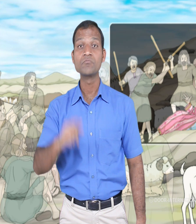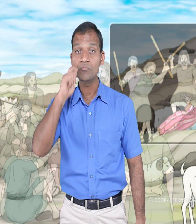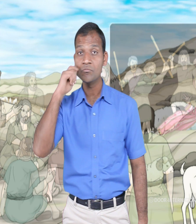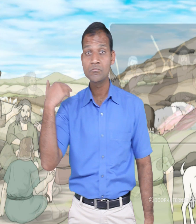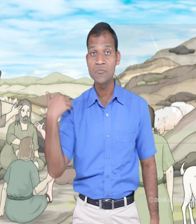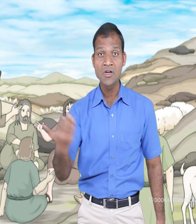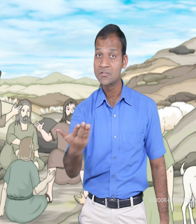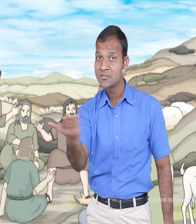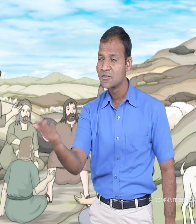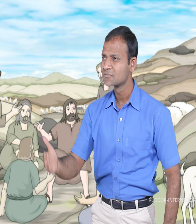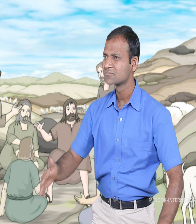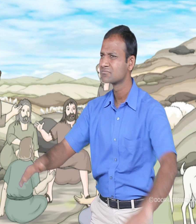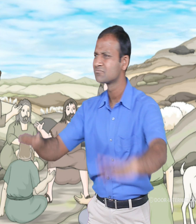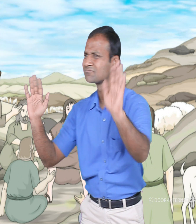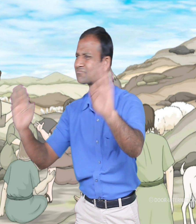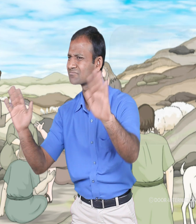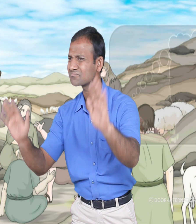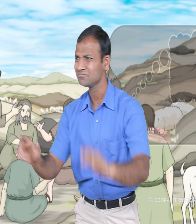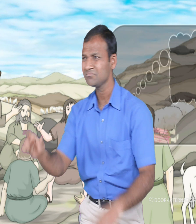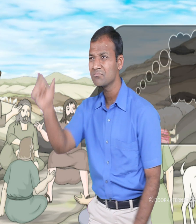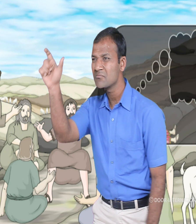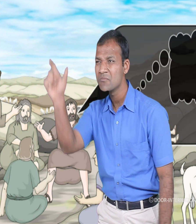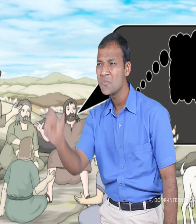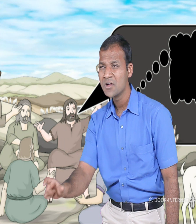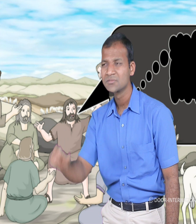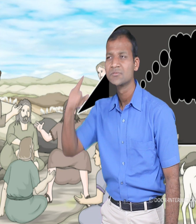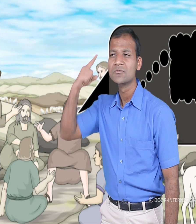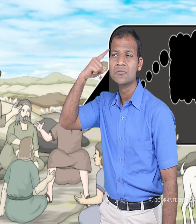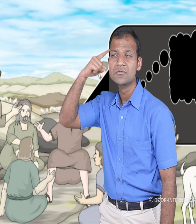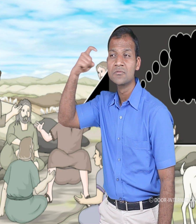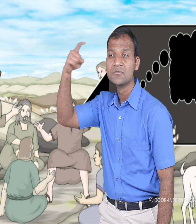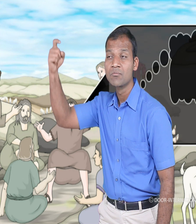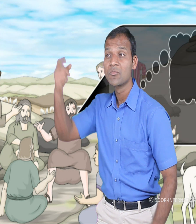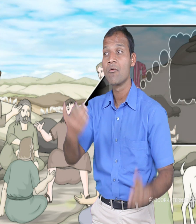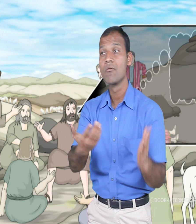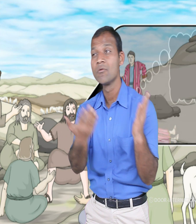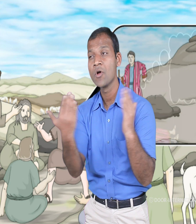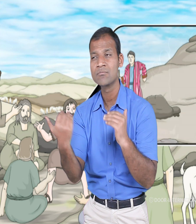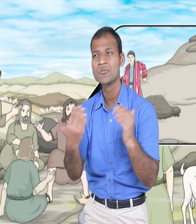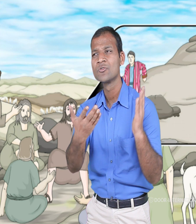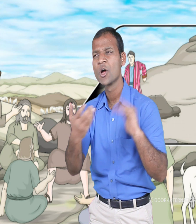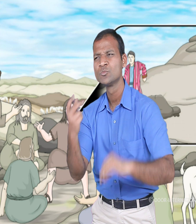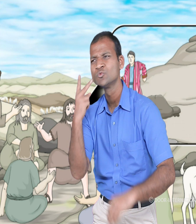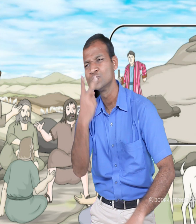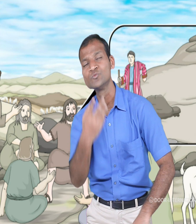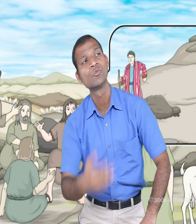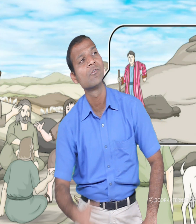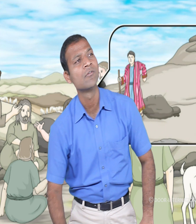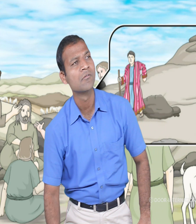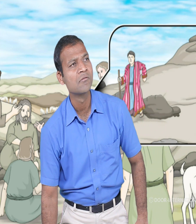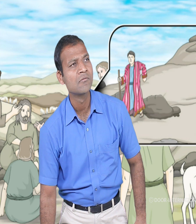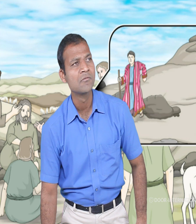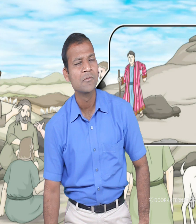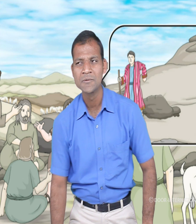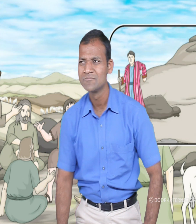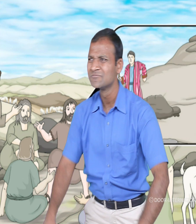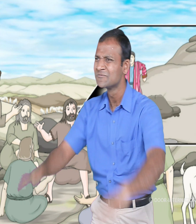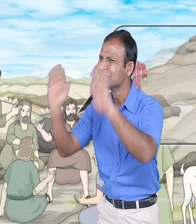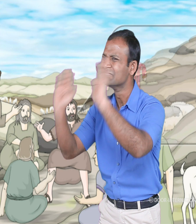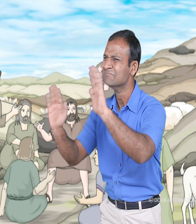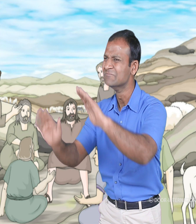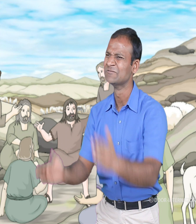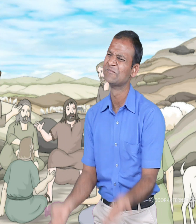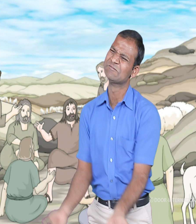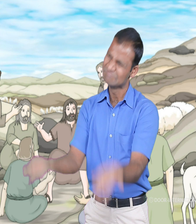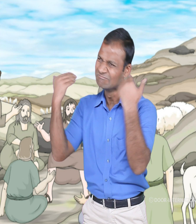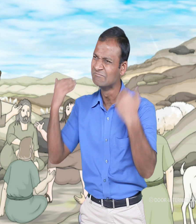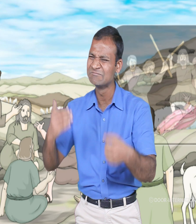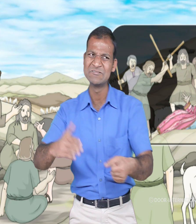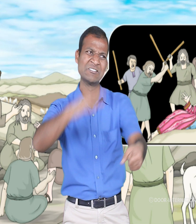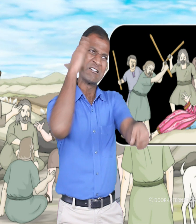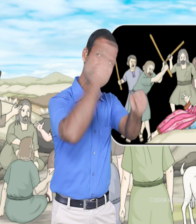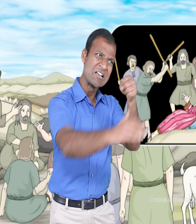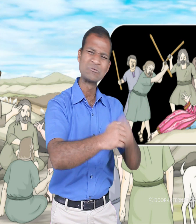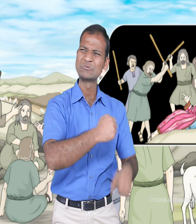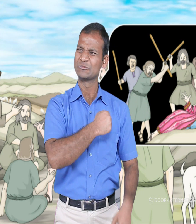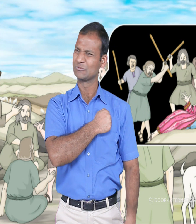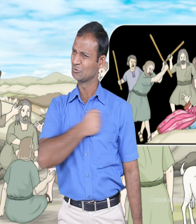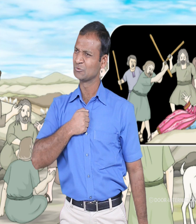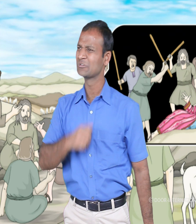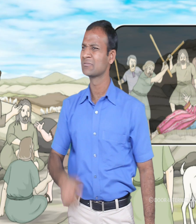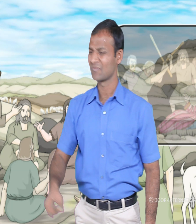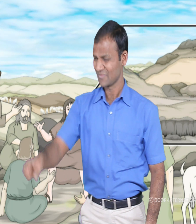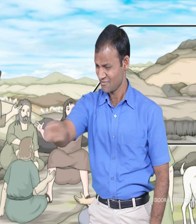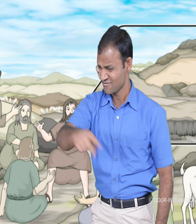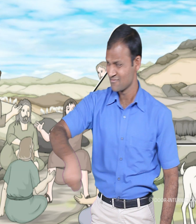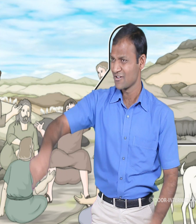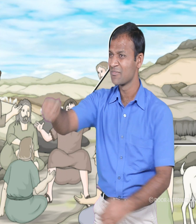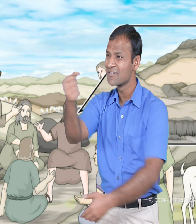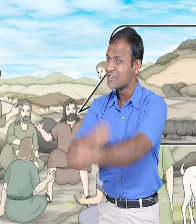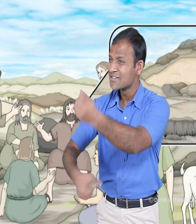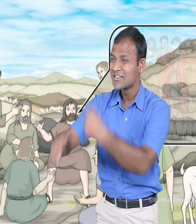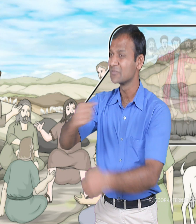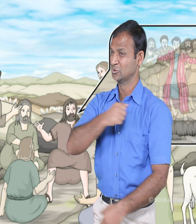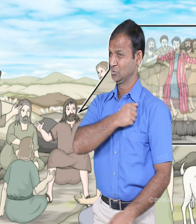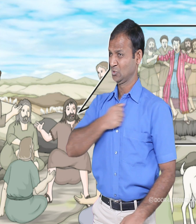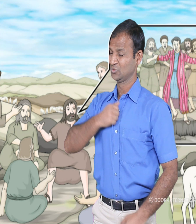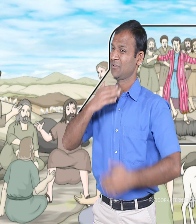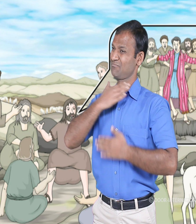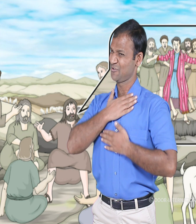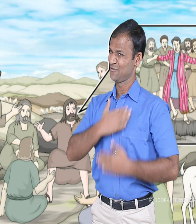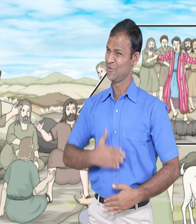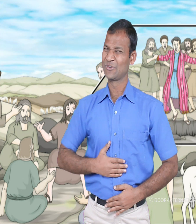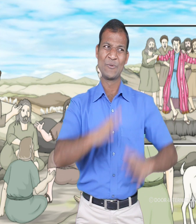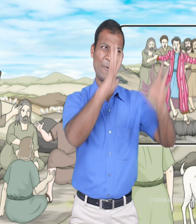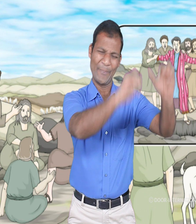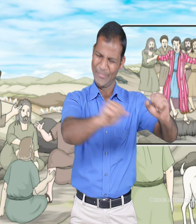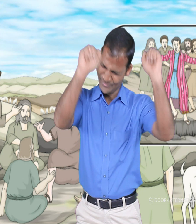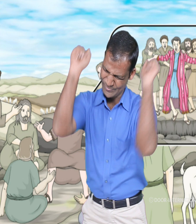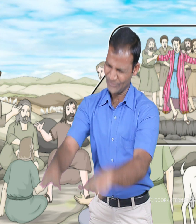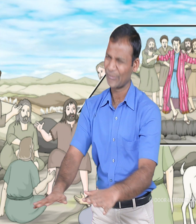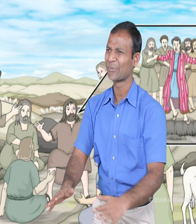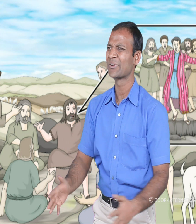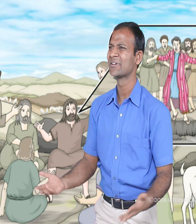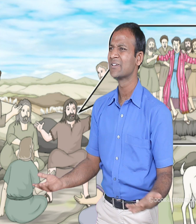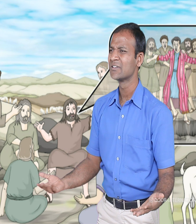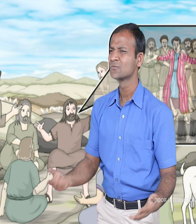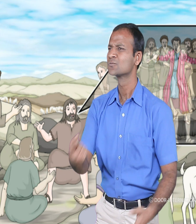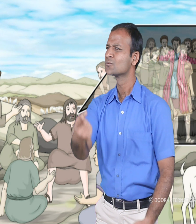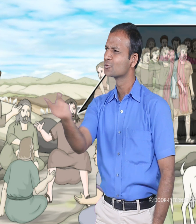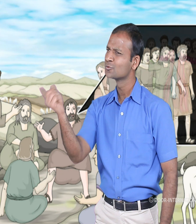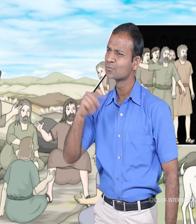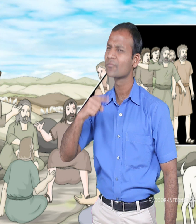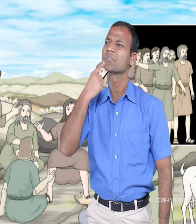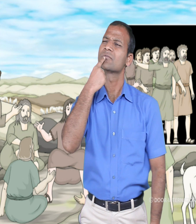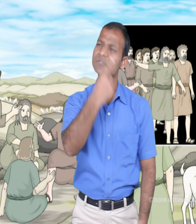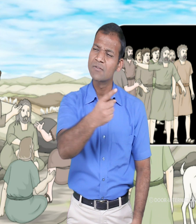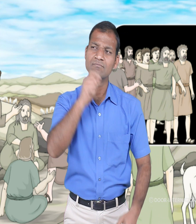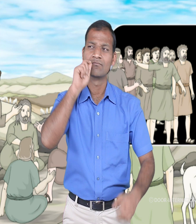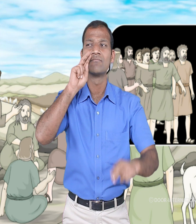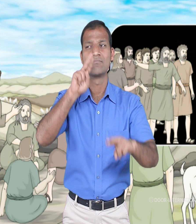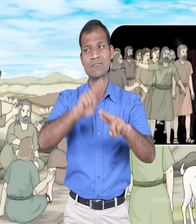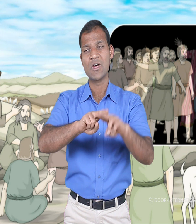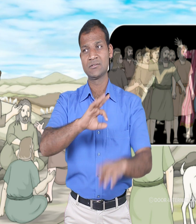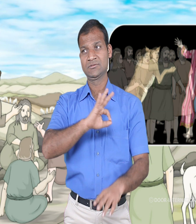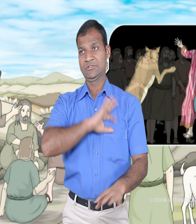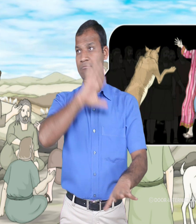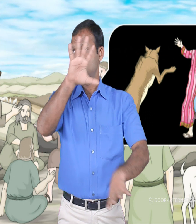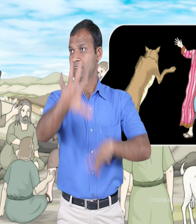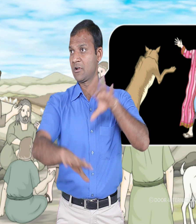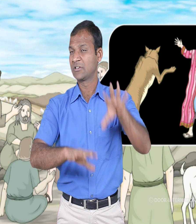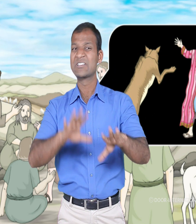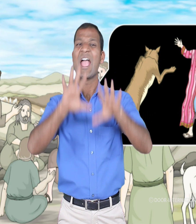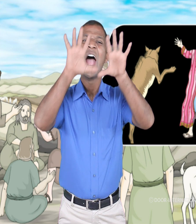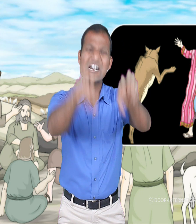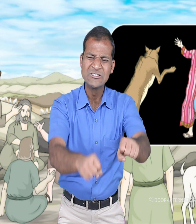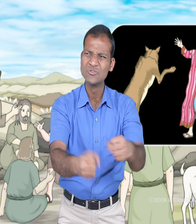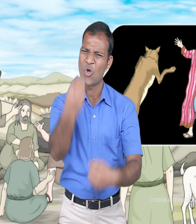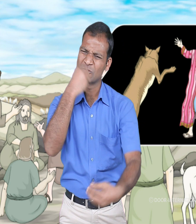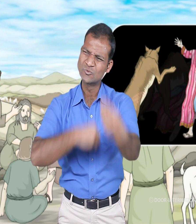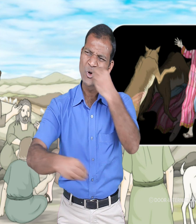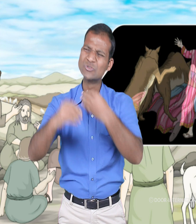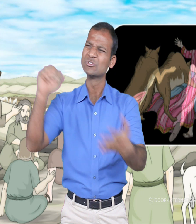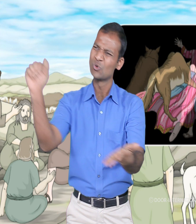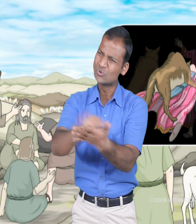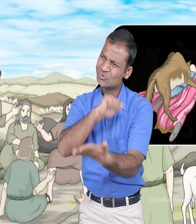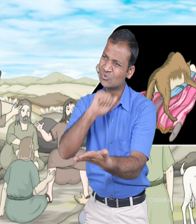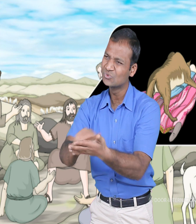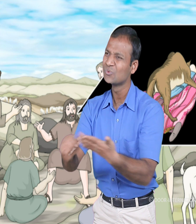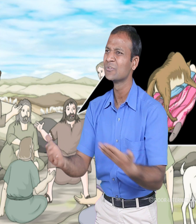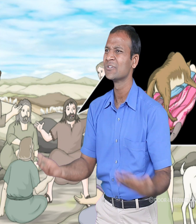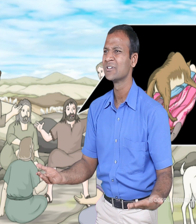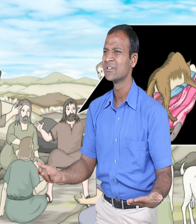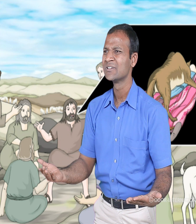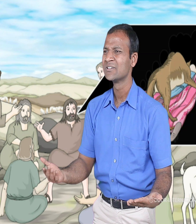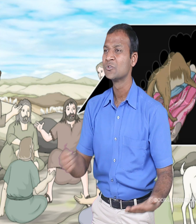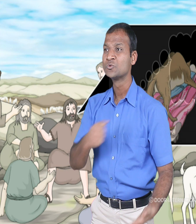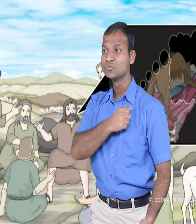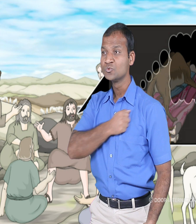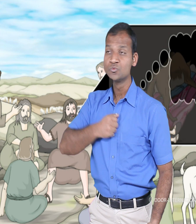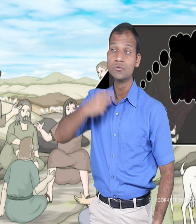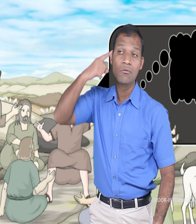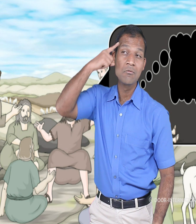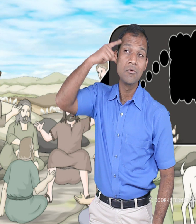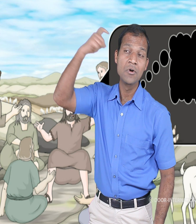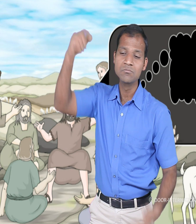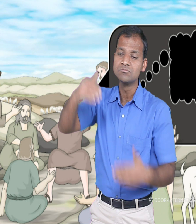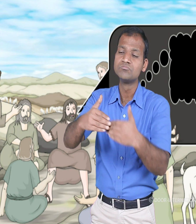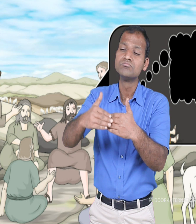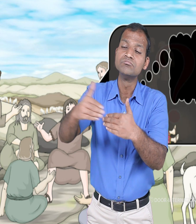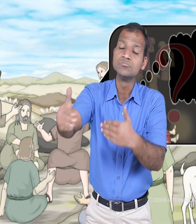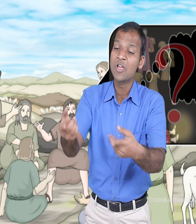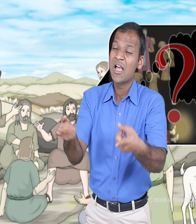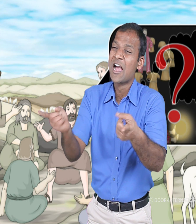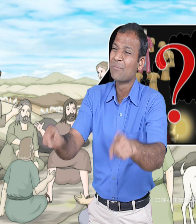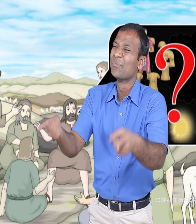“Here comes that dreamer!” they said to one another. “Come now, let us kill him and throw him into one of the pits. We can say that a vicious animal has devoured him.